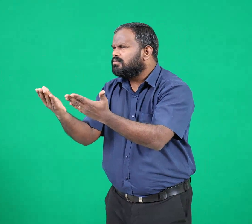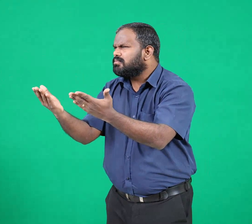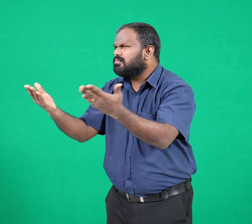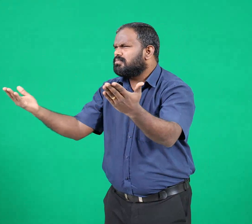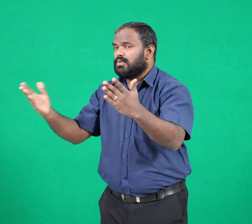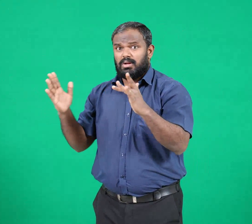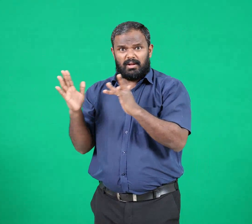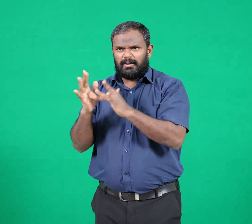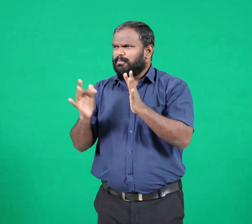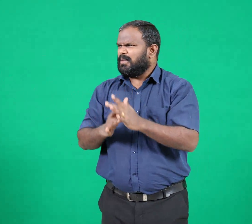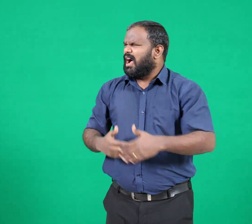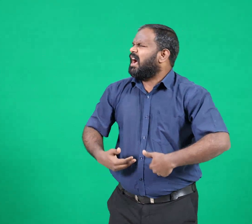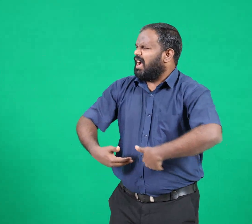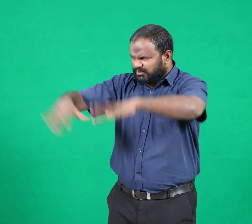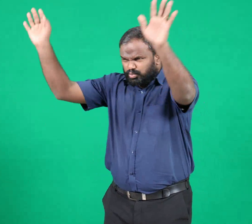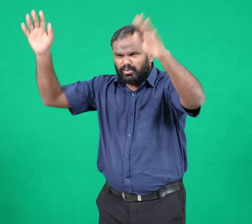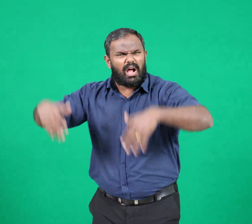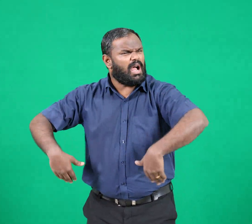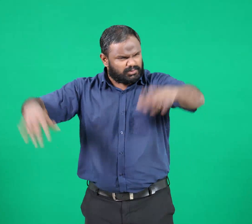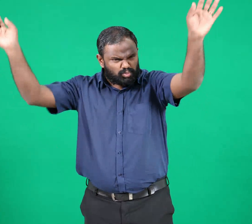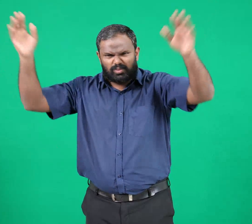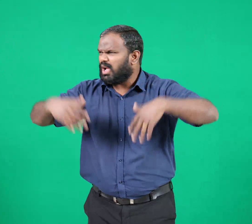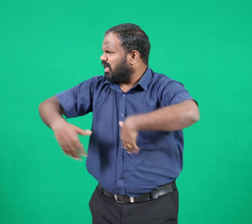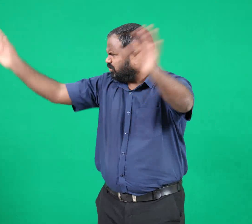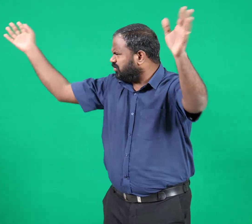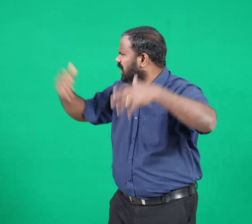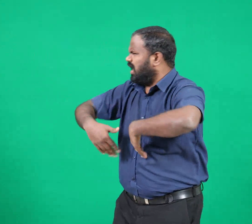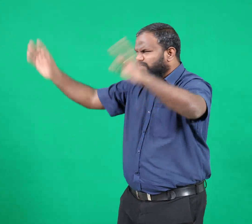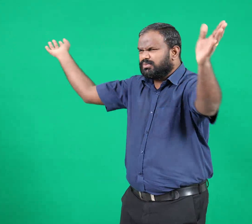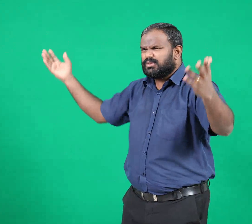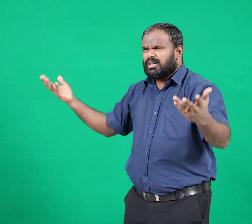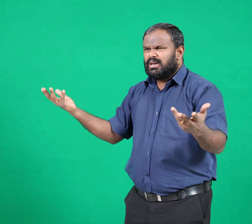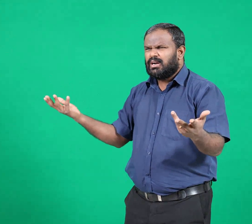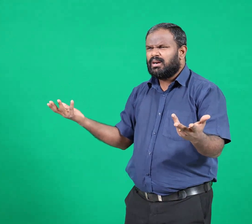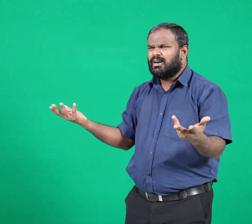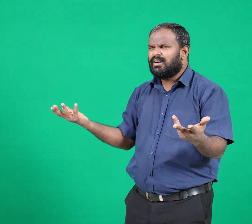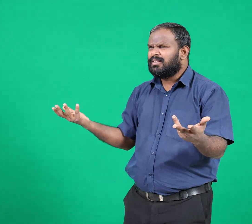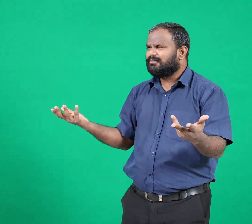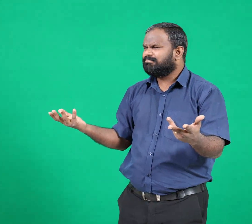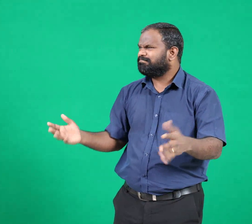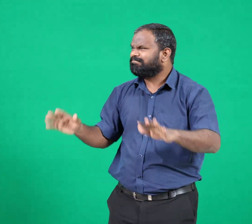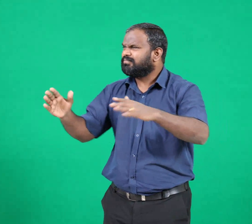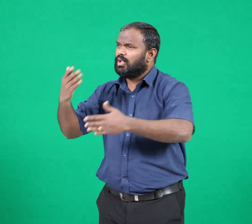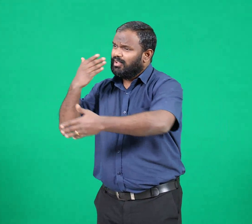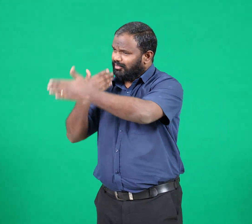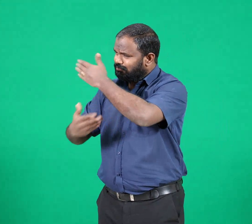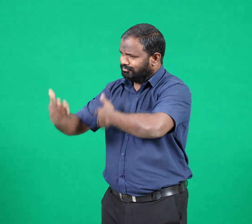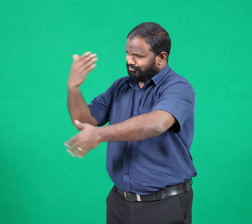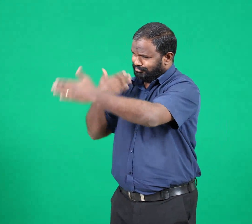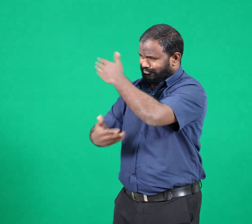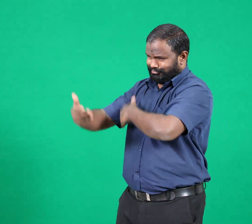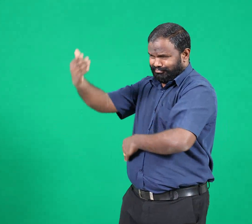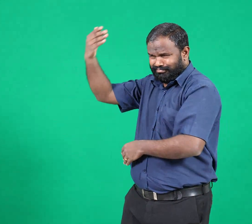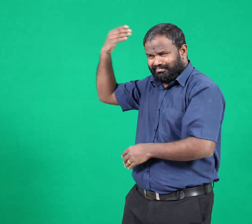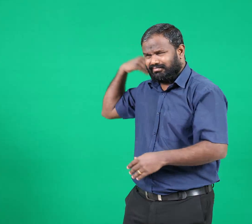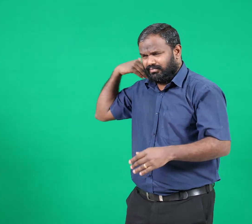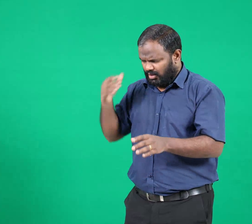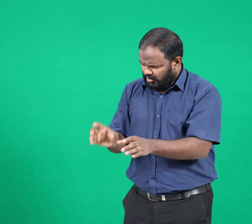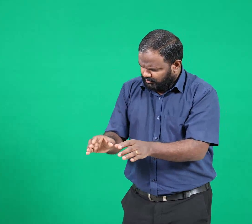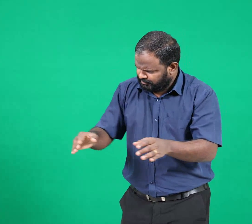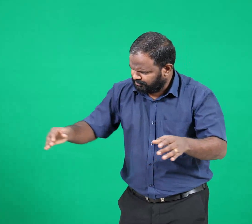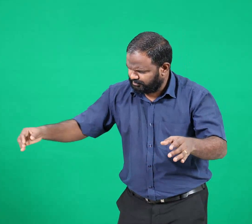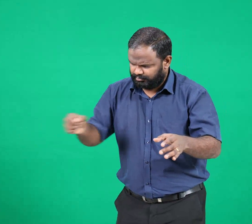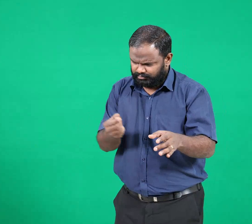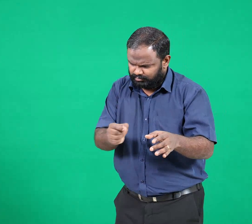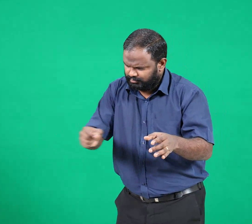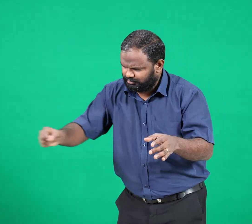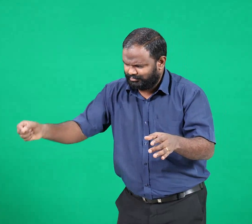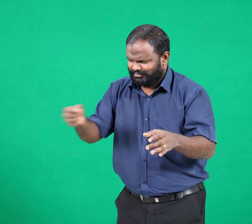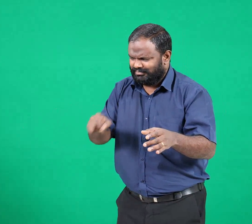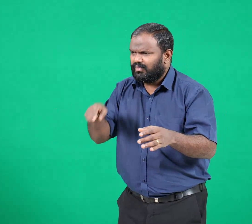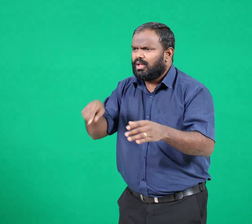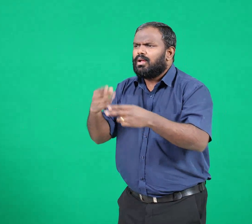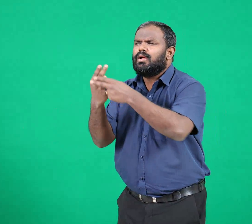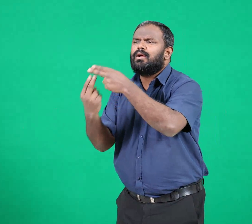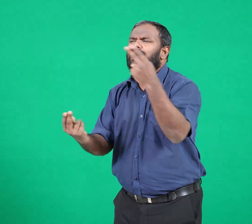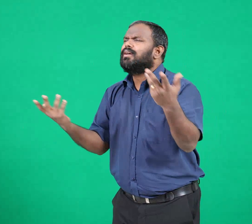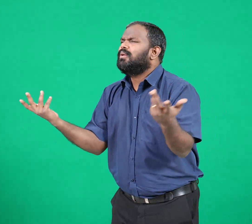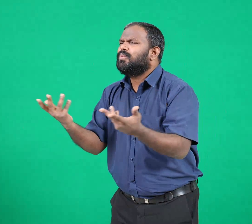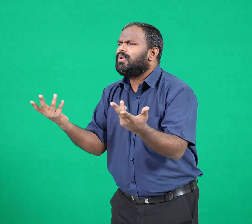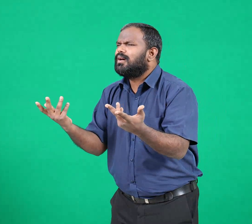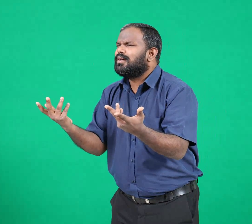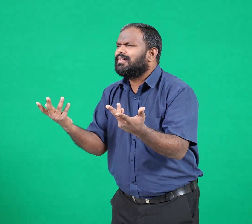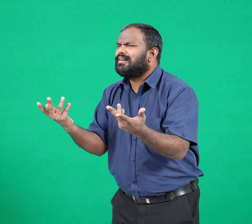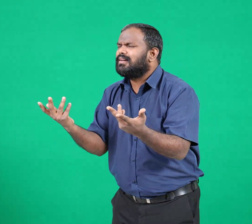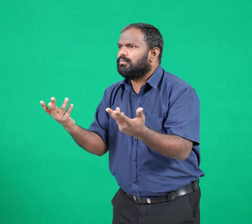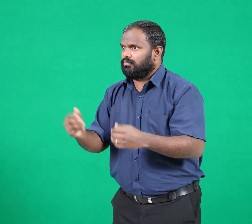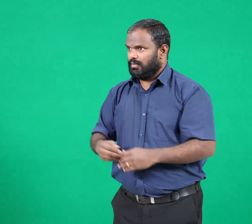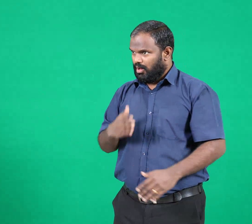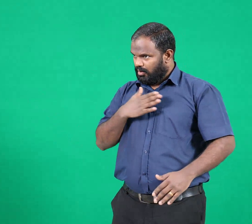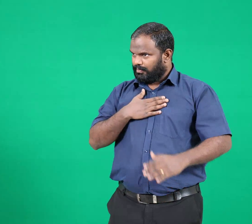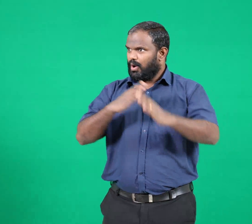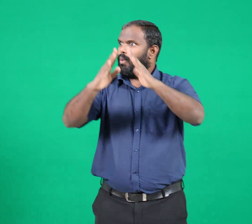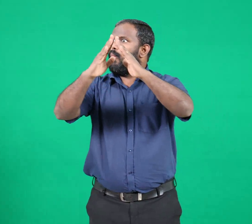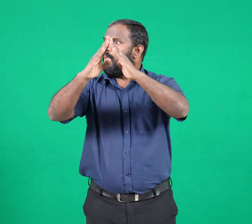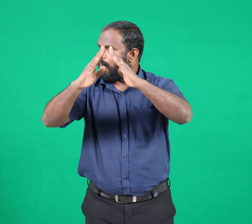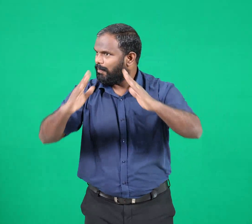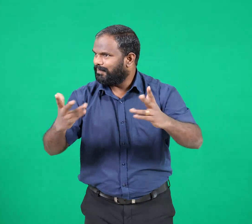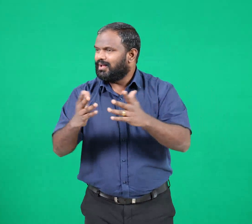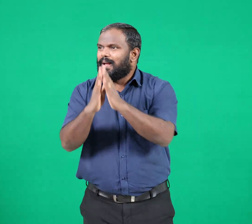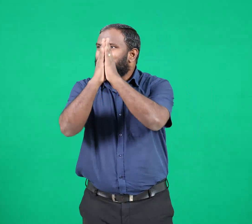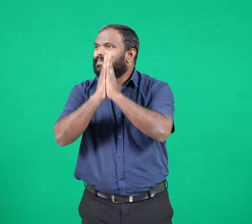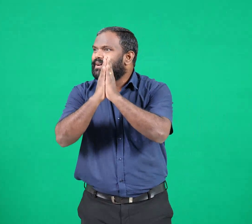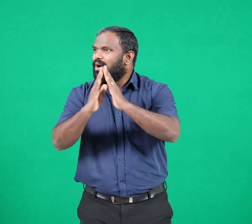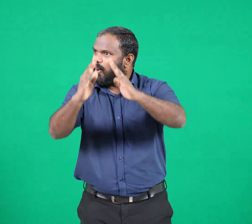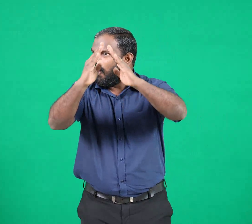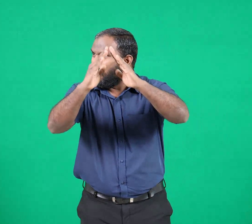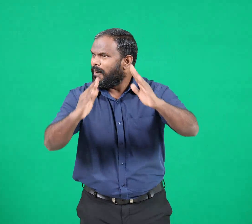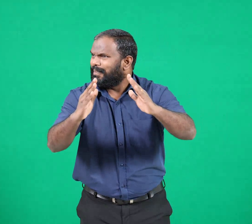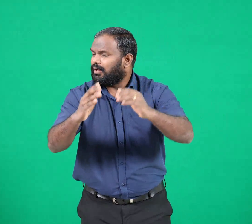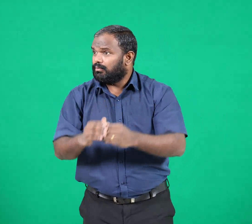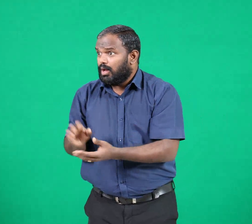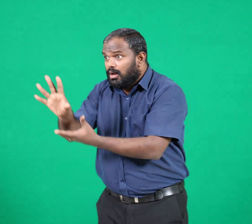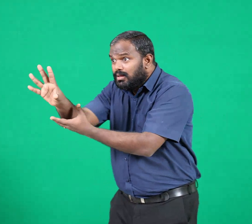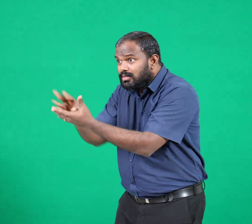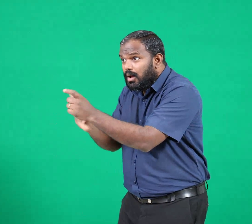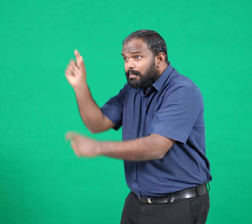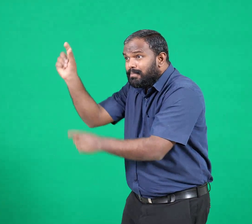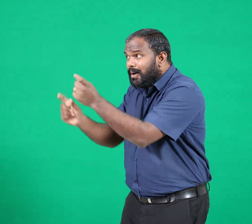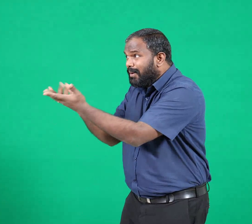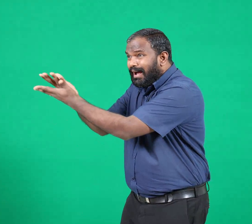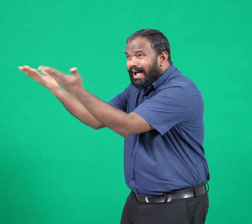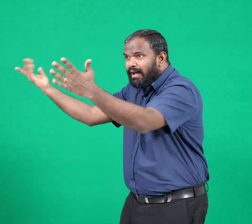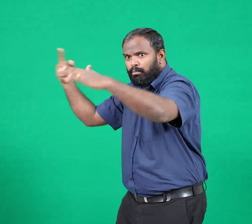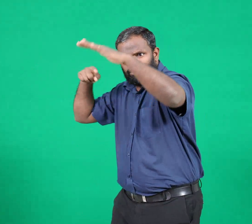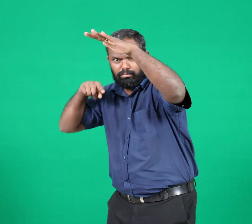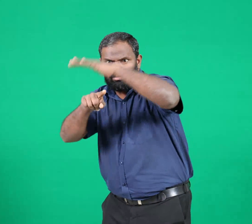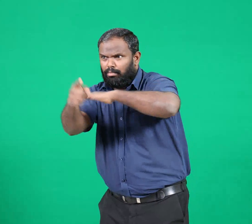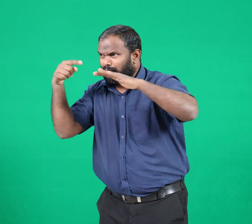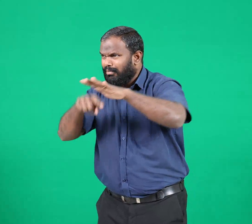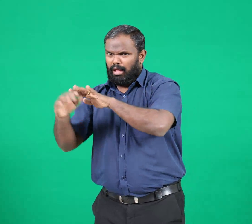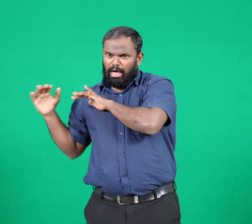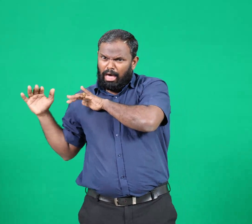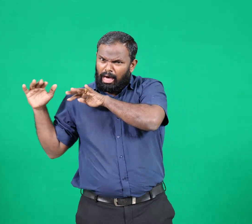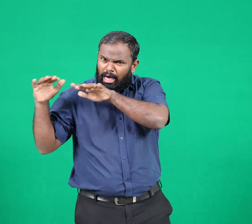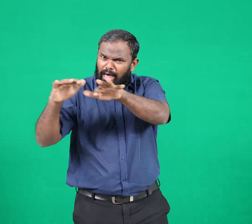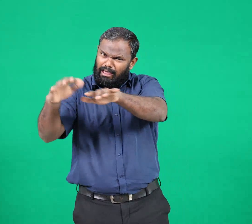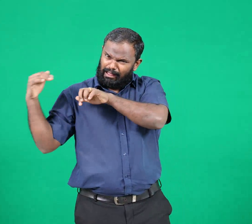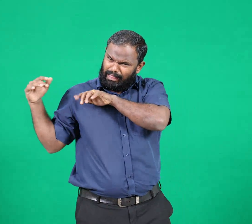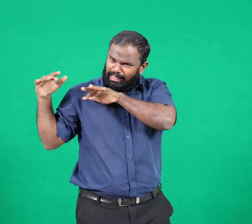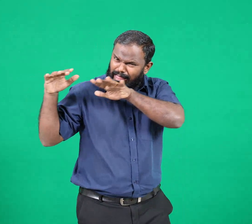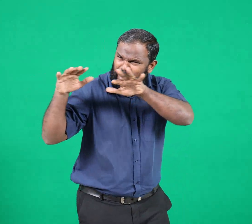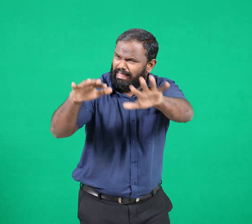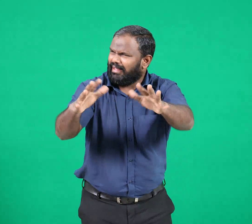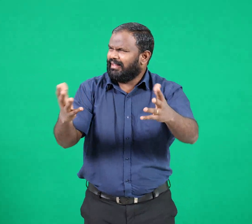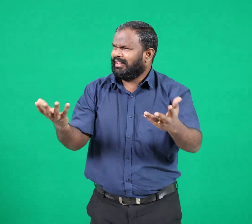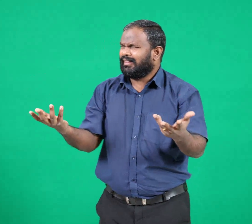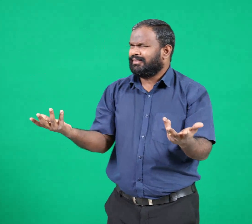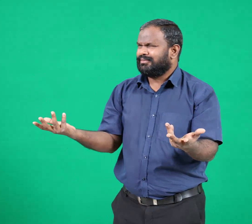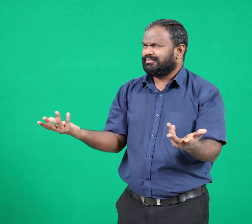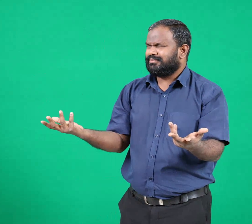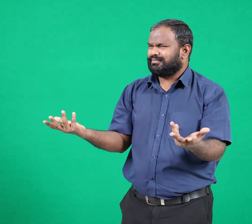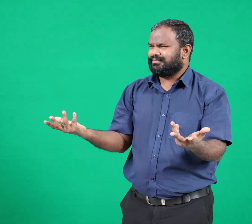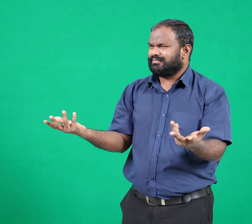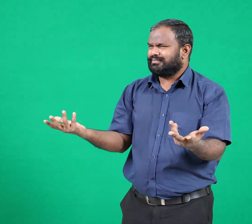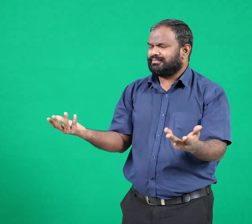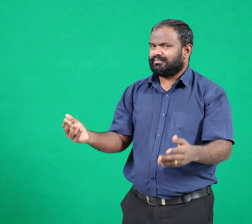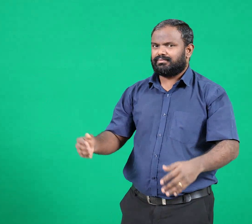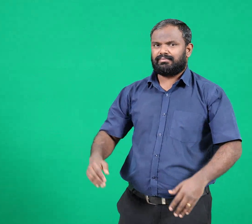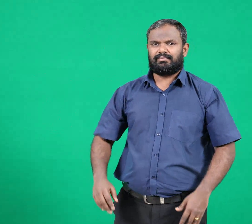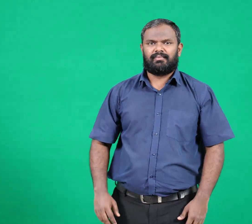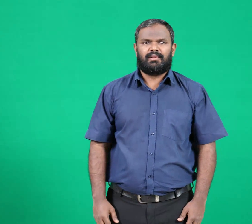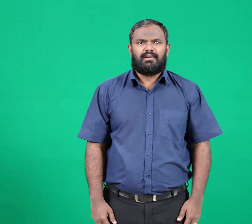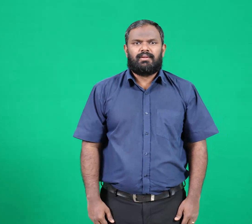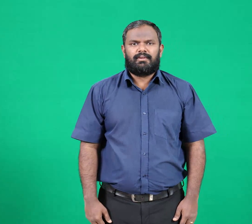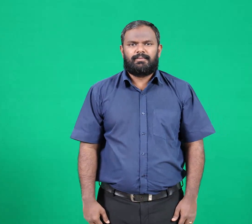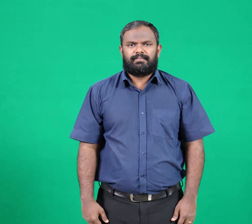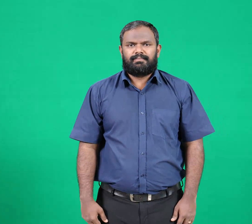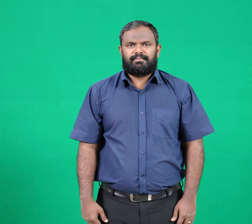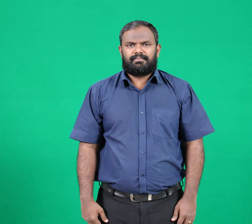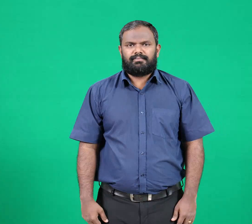He declared to them, "It is written: ' My house will be a house of prayer.' But you have made it ' a den of robbers.'"